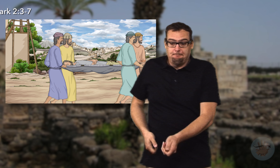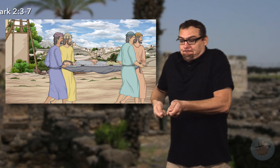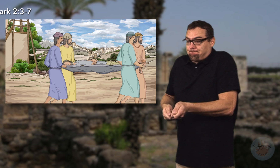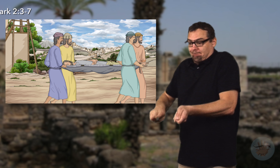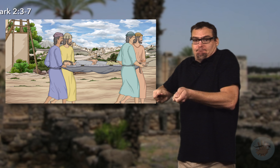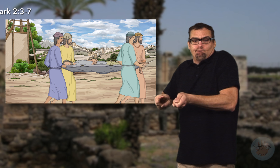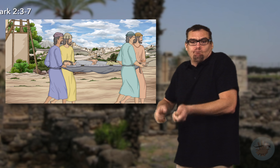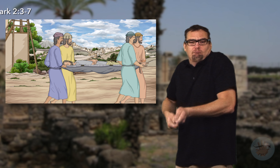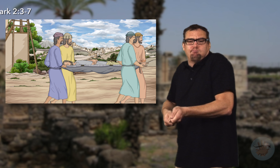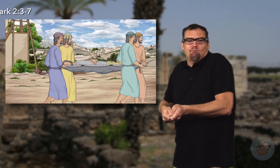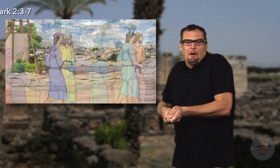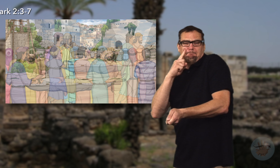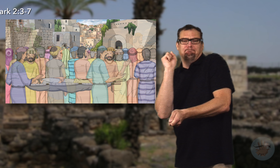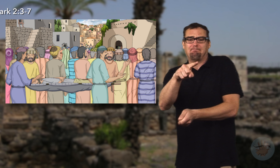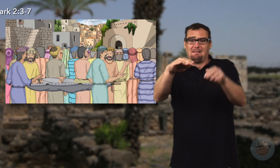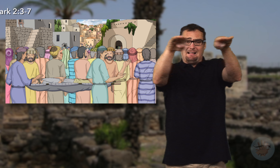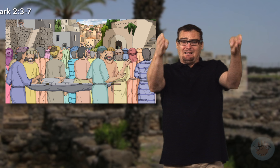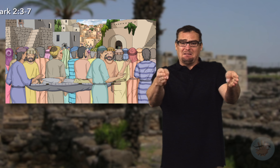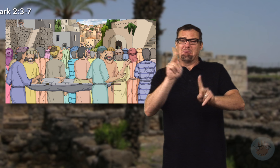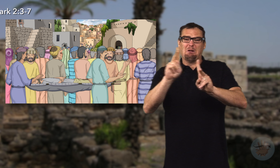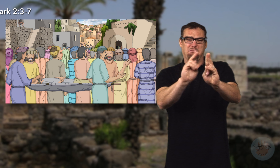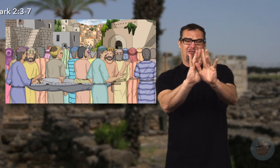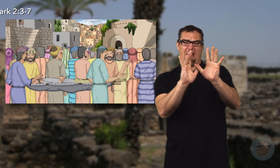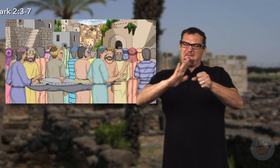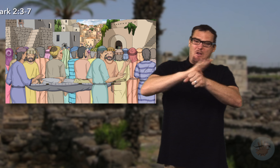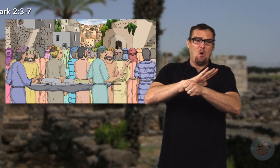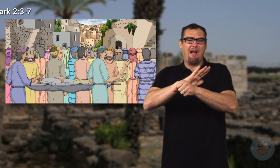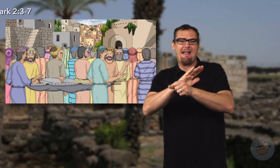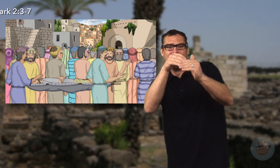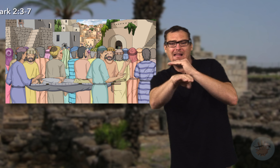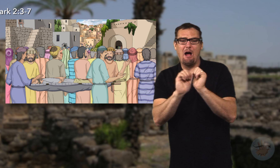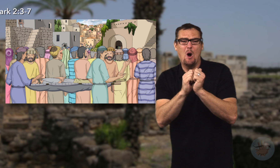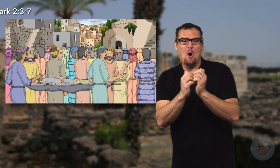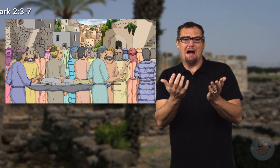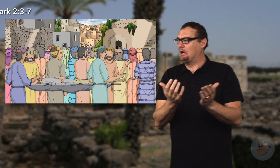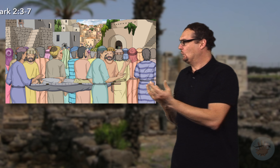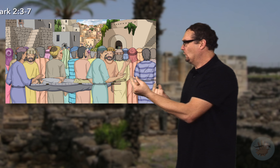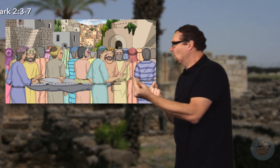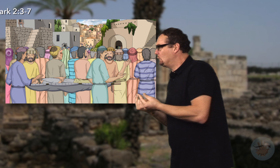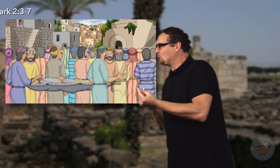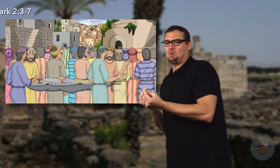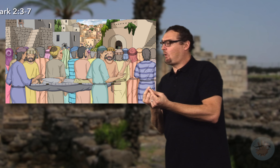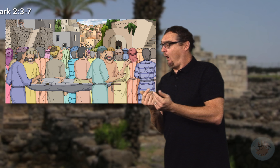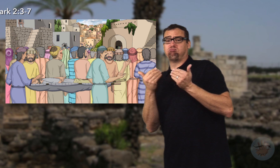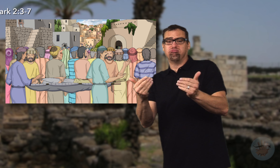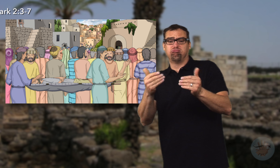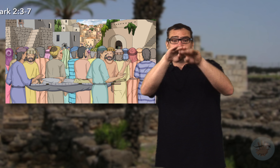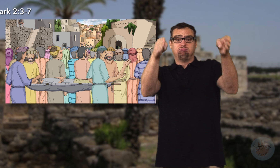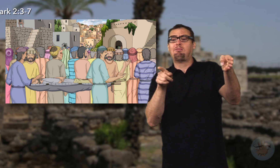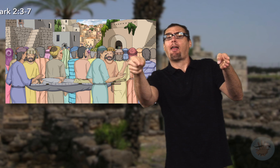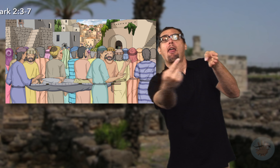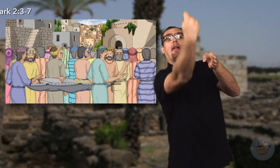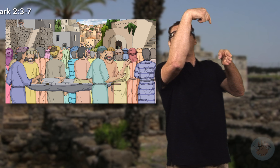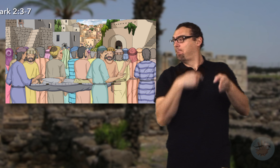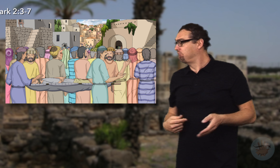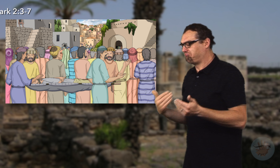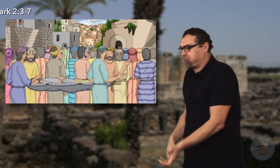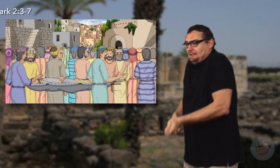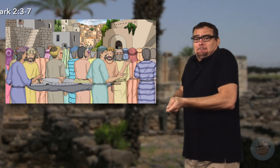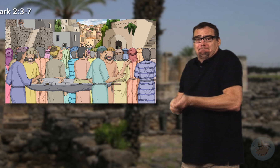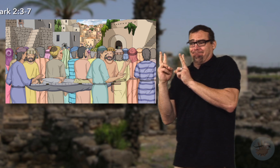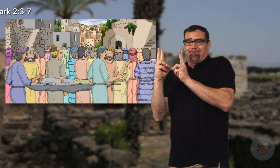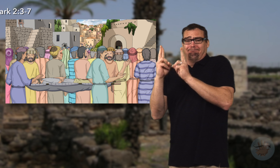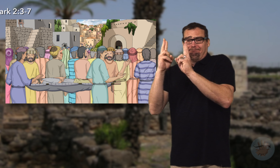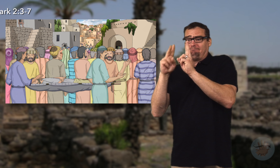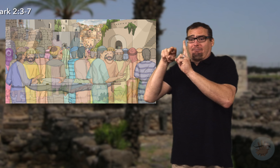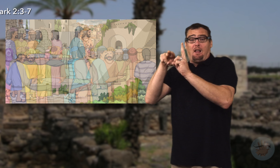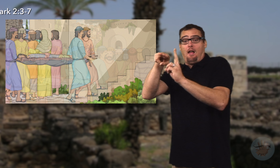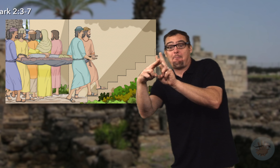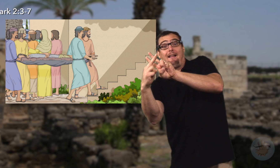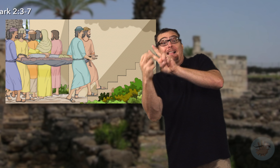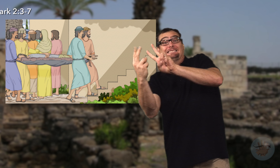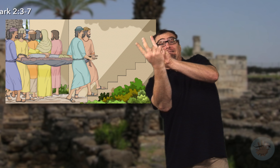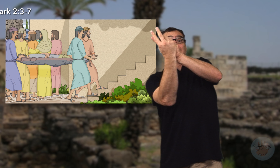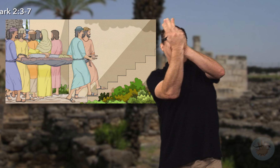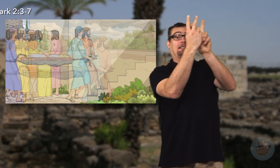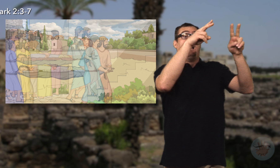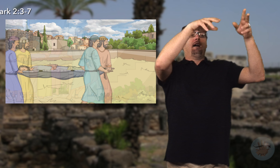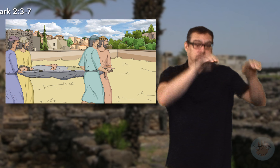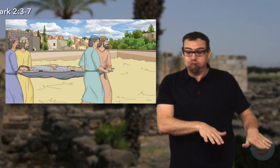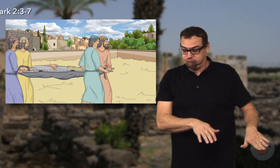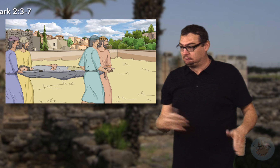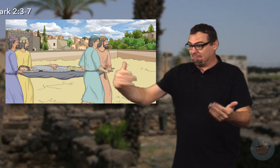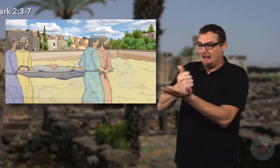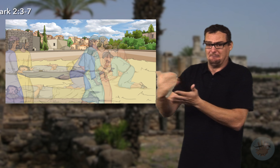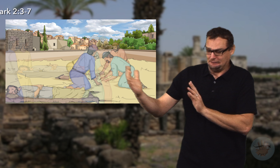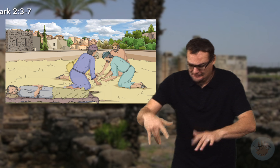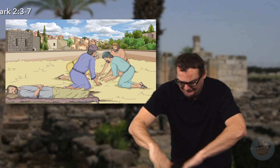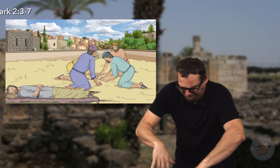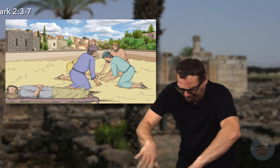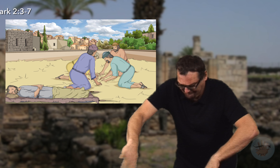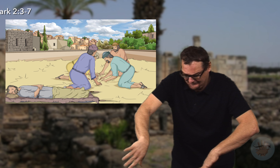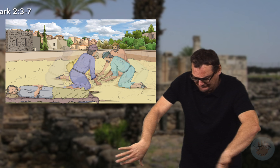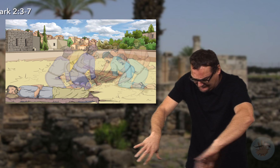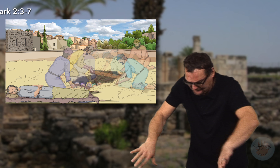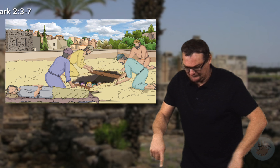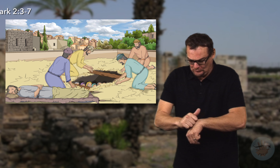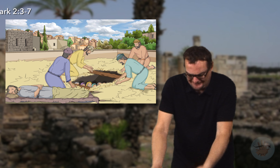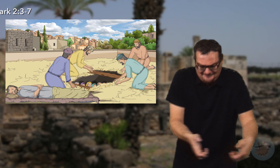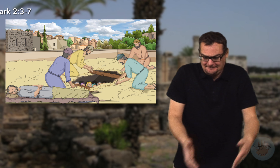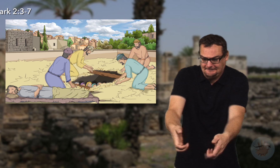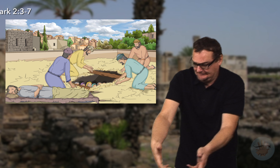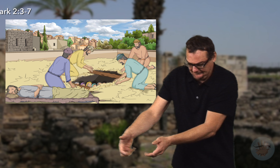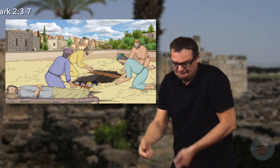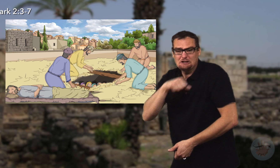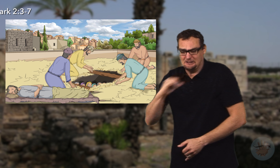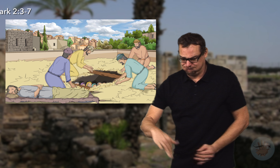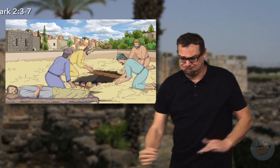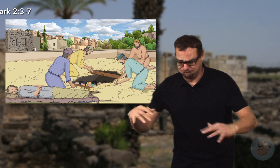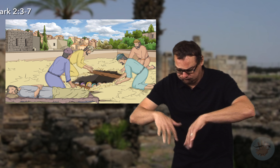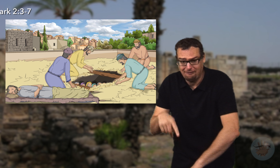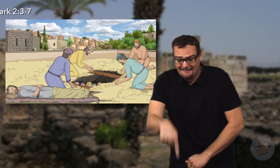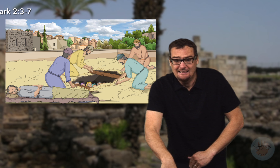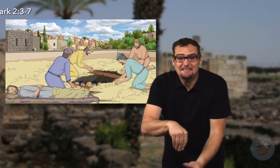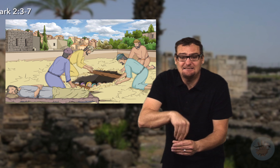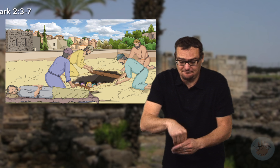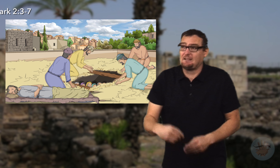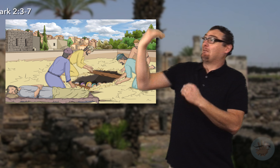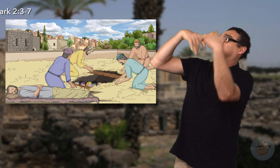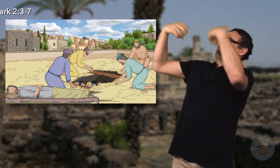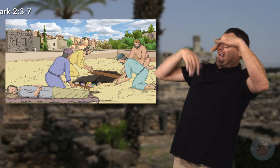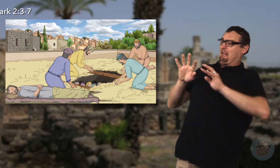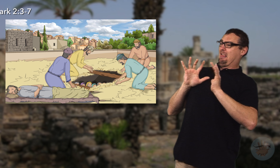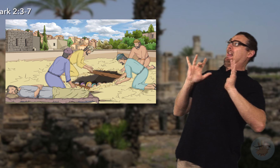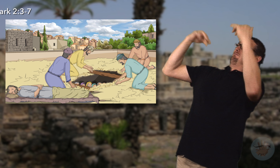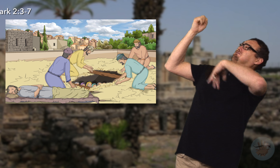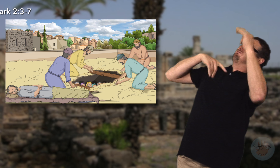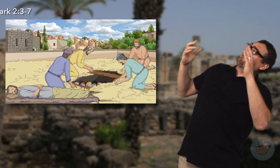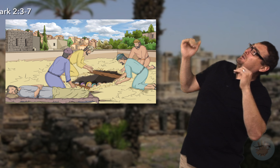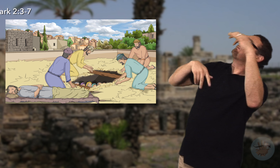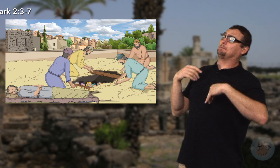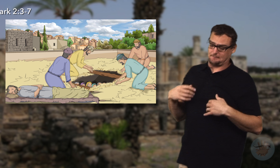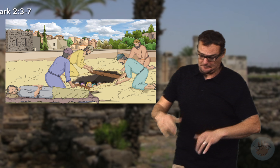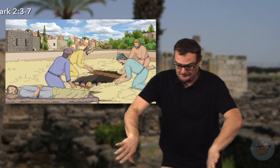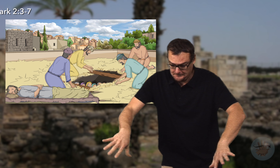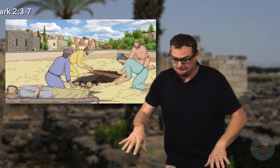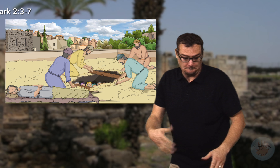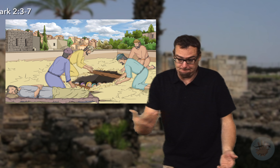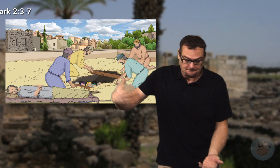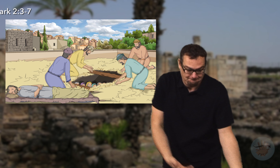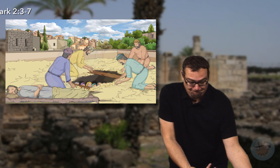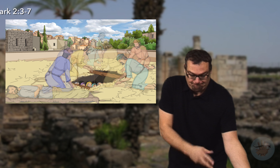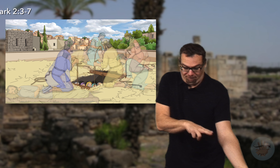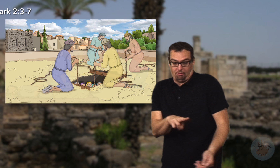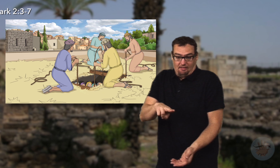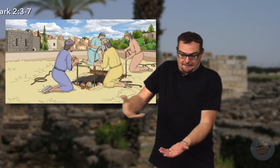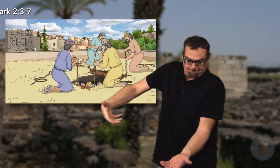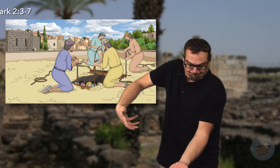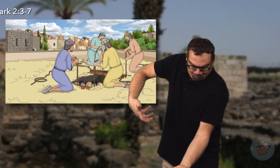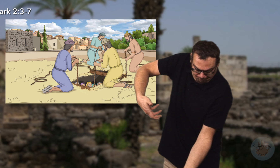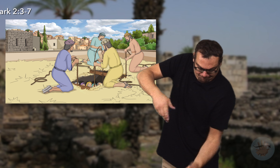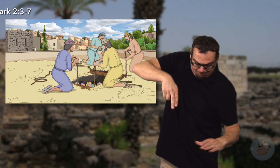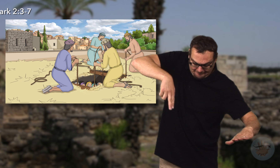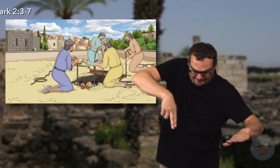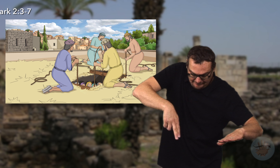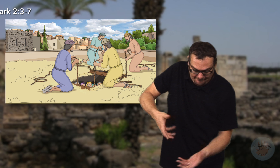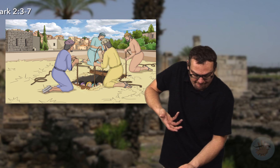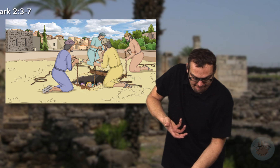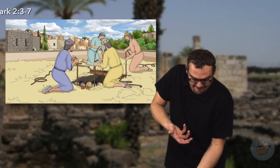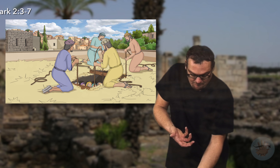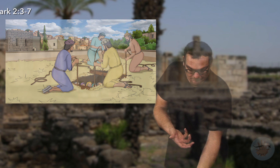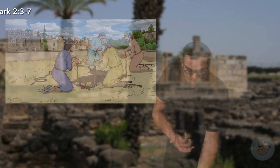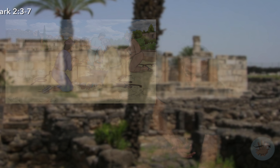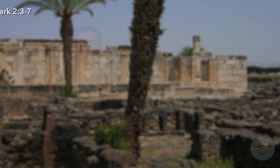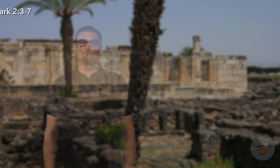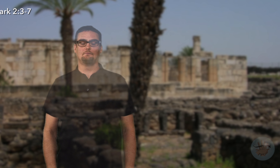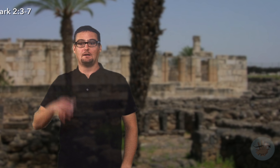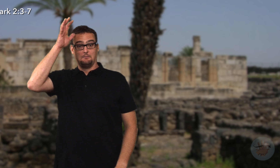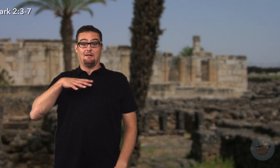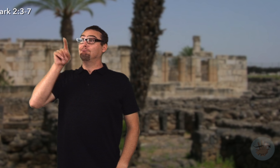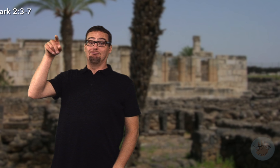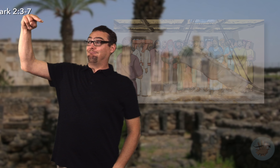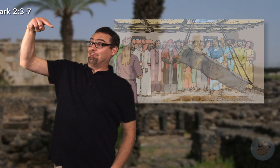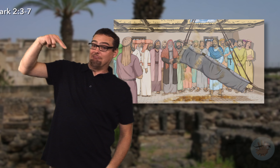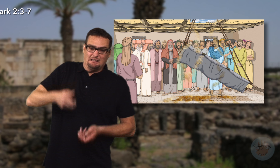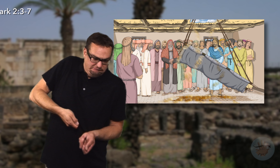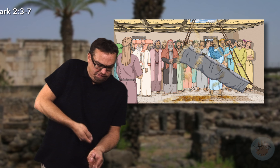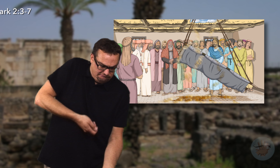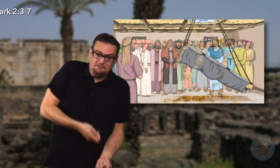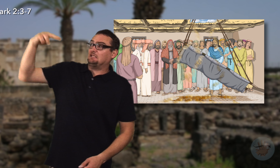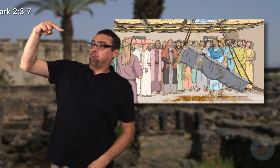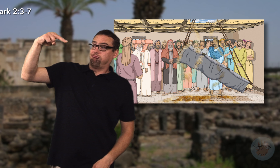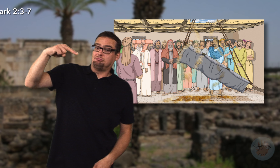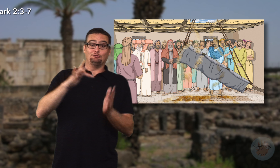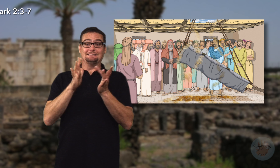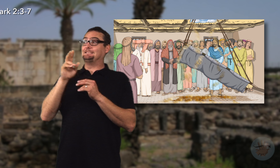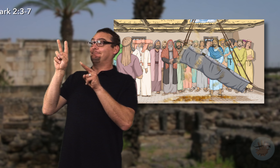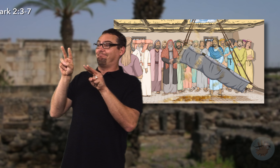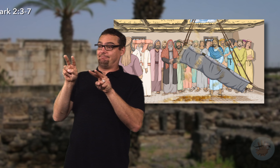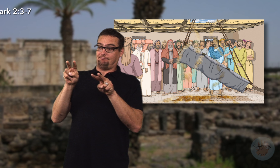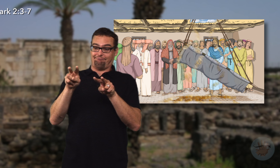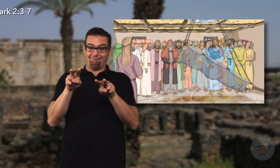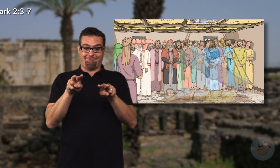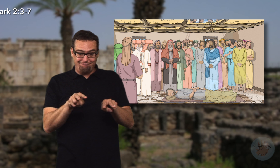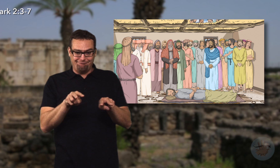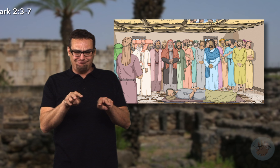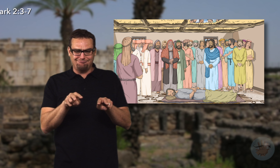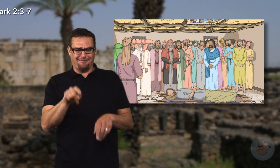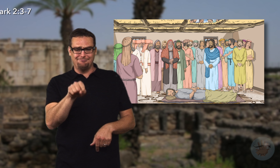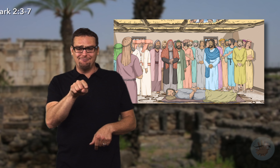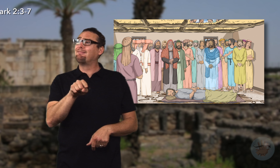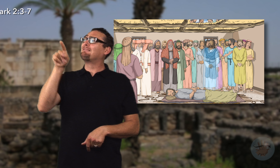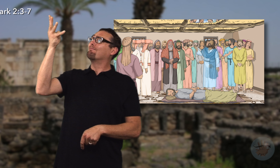Since they were unable to get to Jesus through the crowd, they uncovered the roof above Him, made an opening, and lowered the paralytic on his mat.